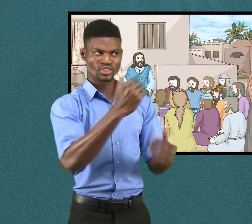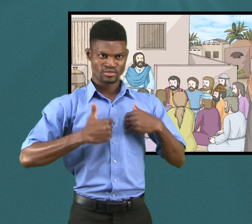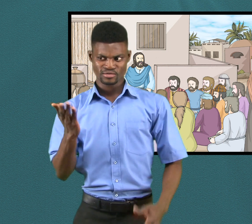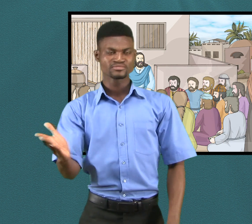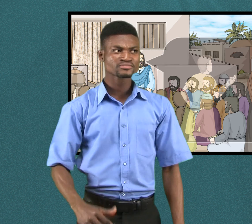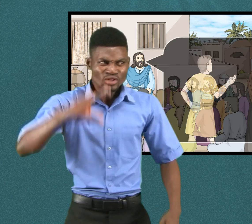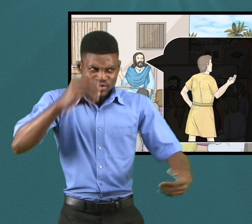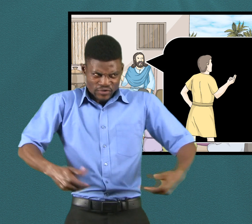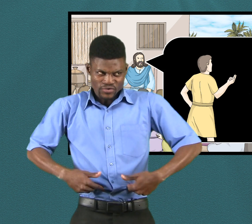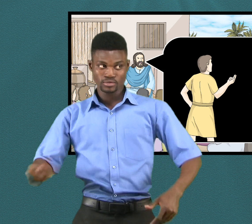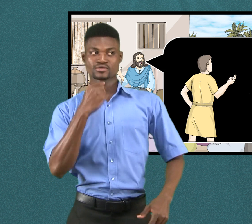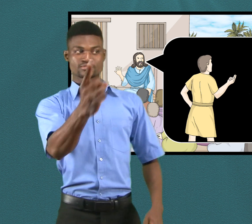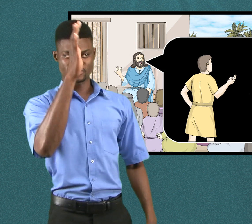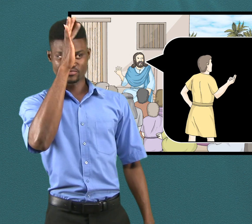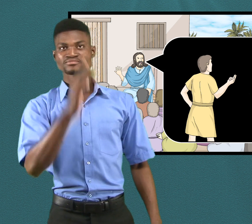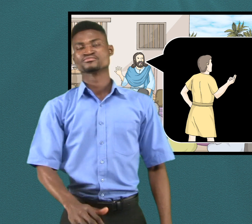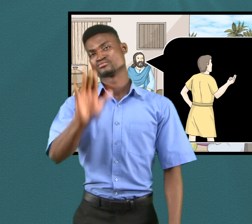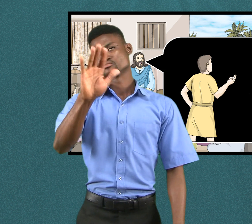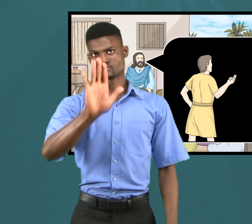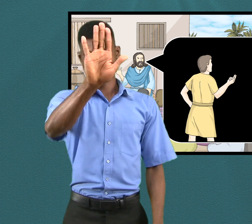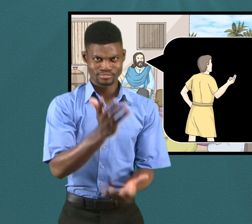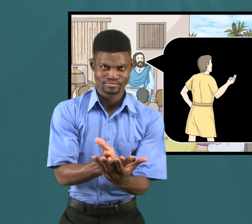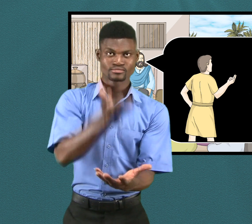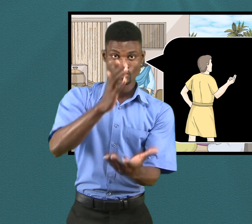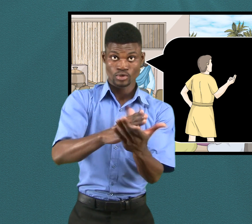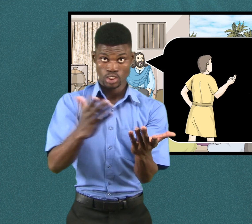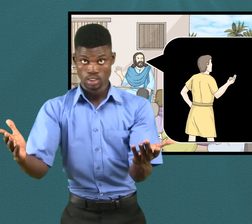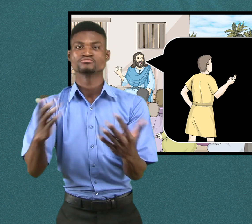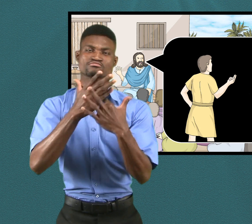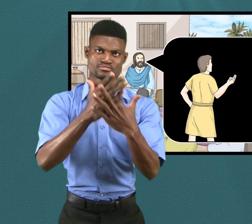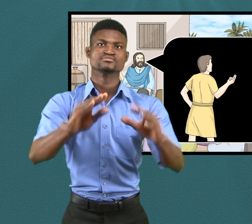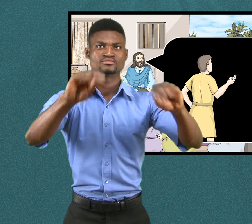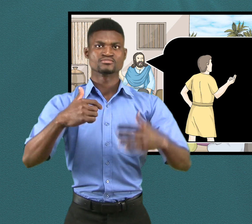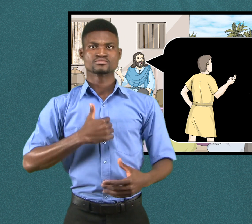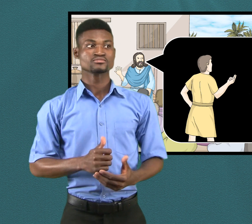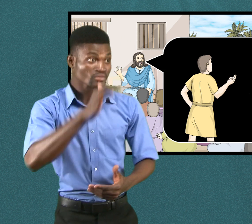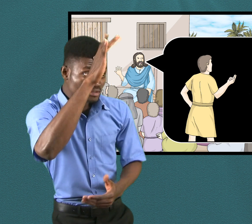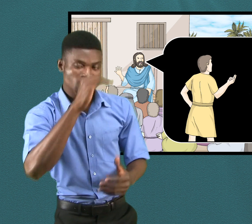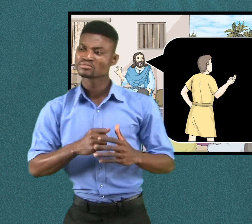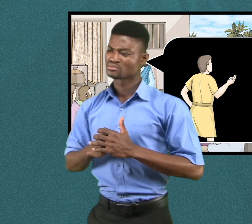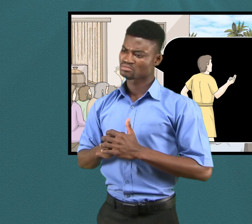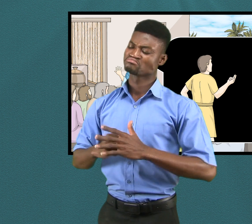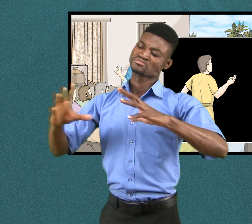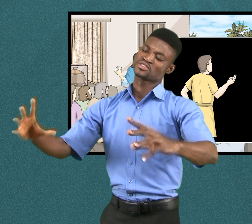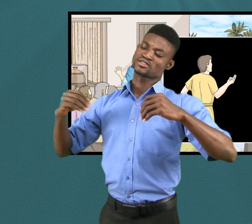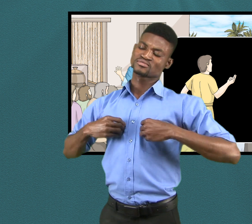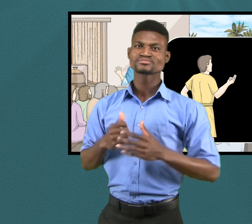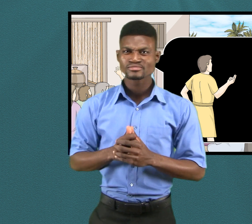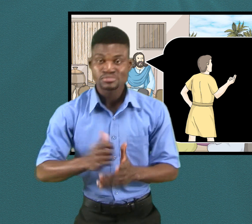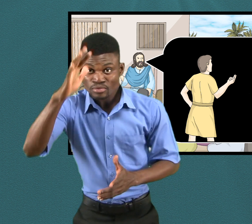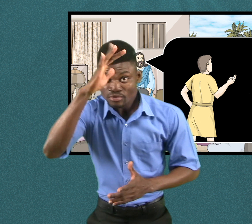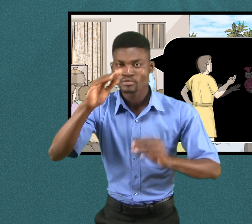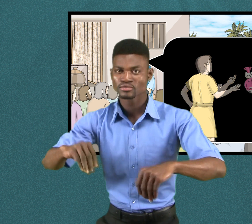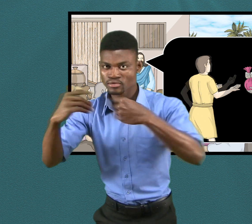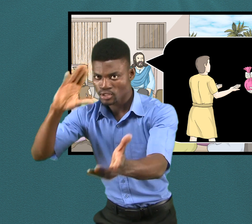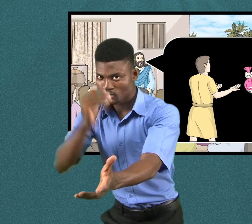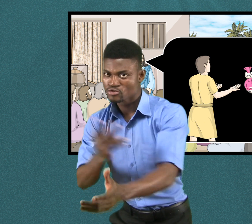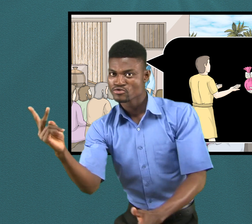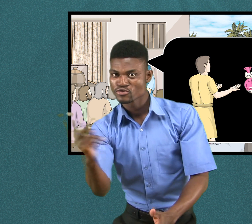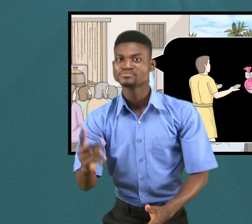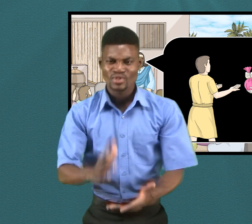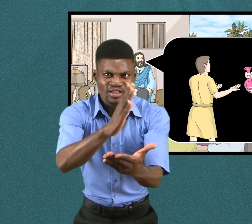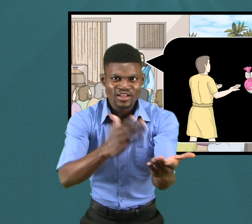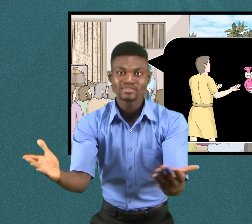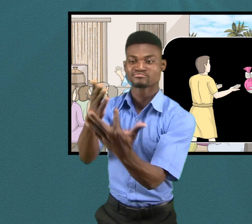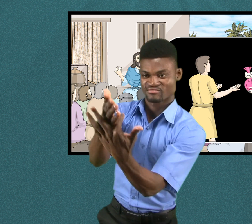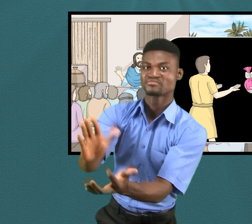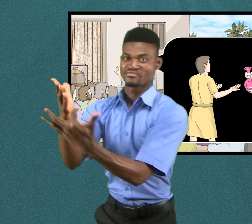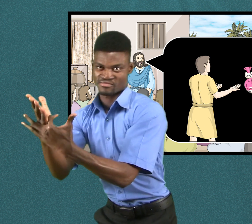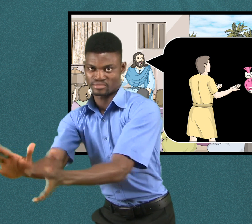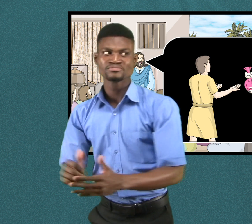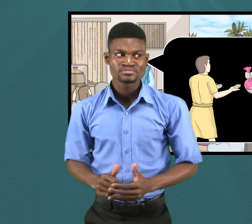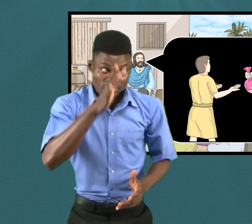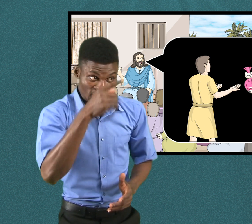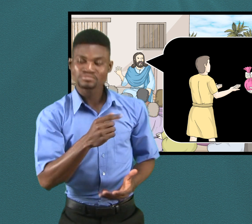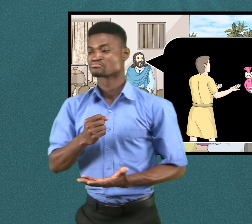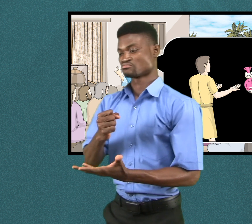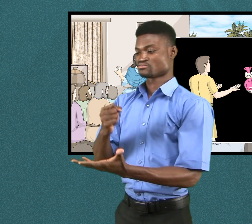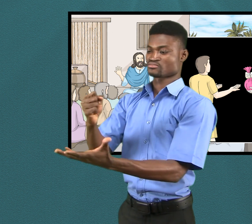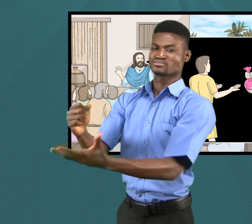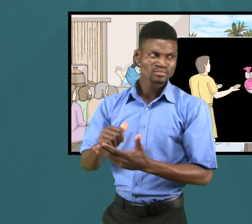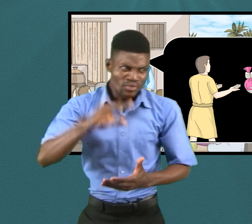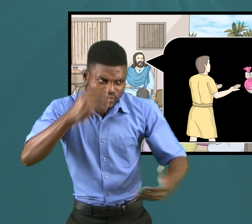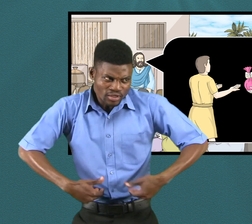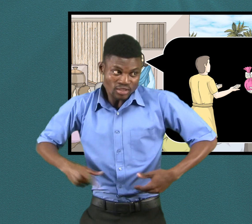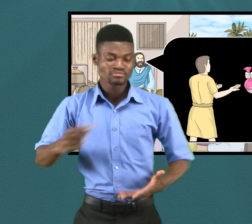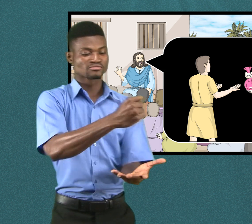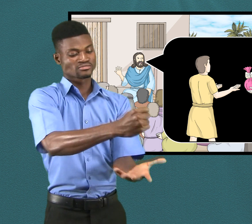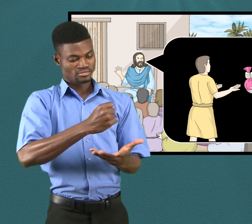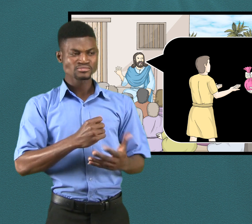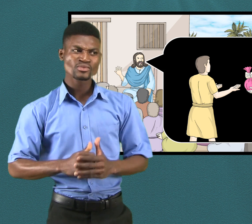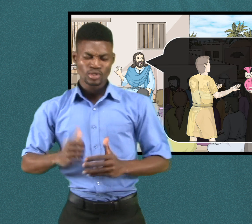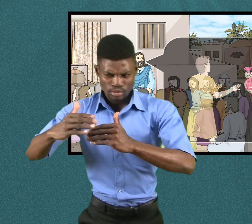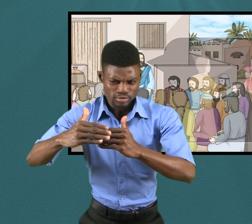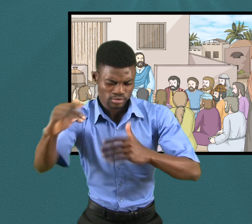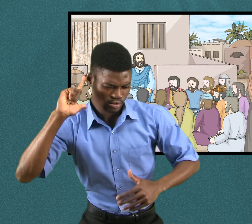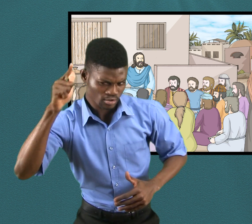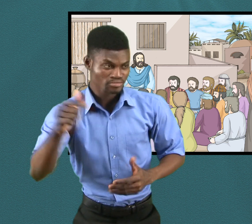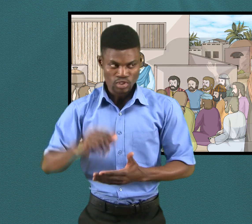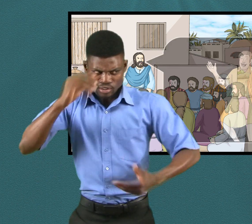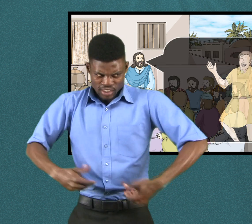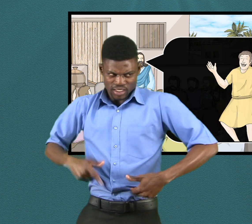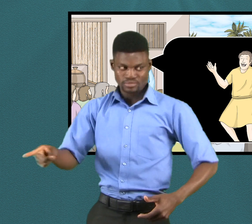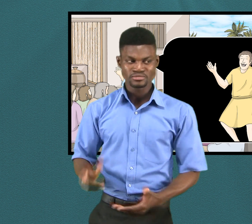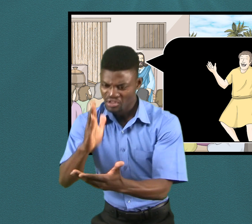The younger son said to him, ‘Father, give me my share of the estate.’ So he divided his property between them.